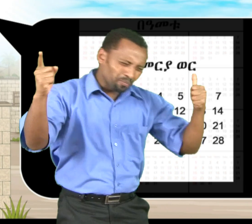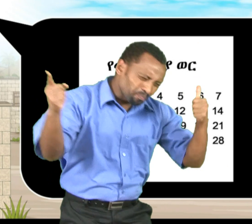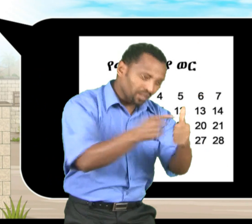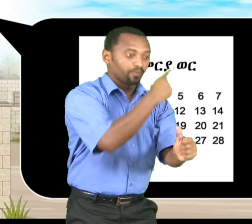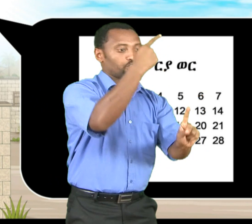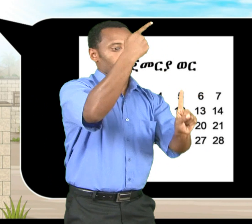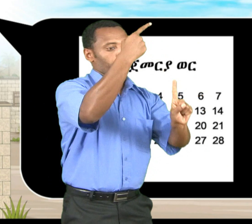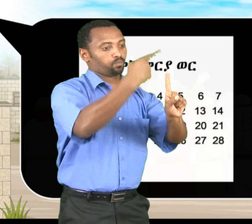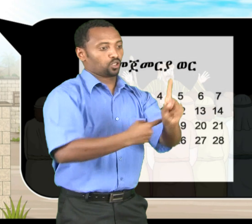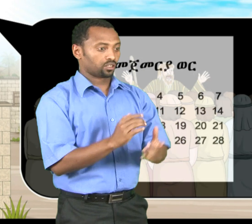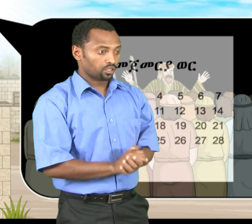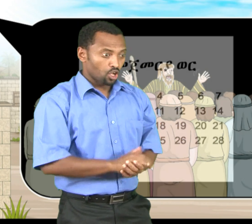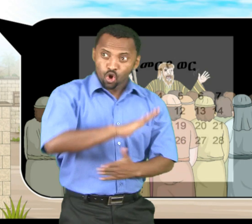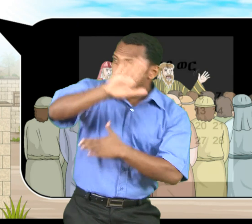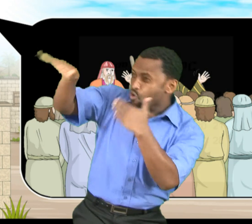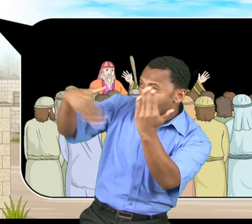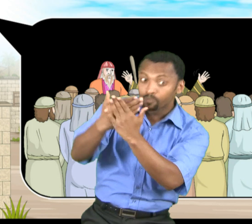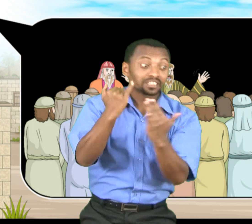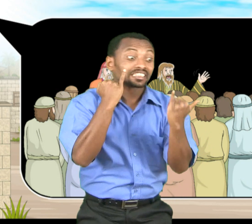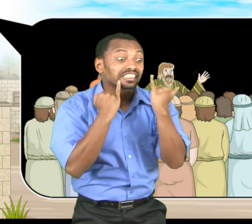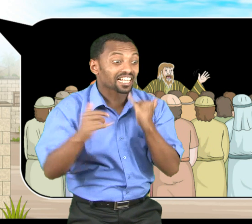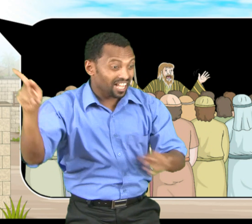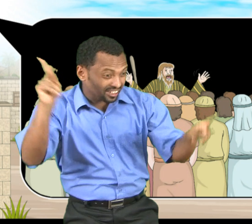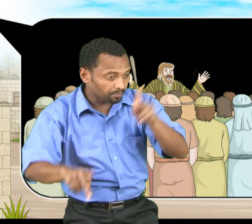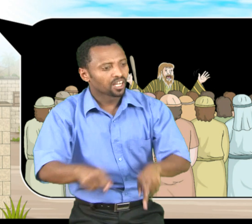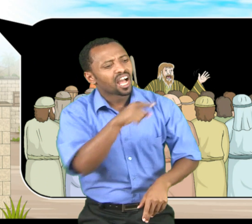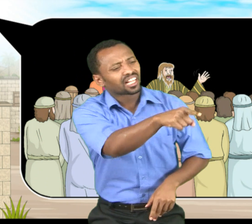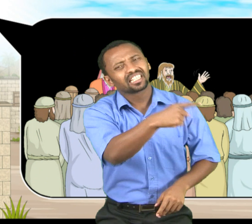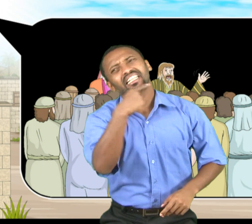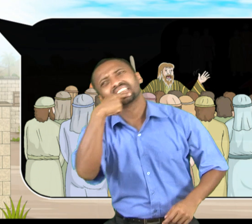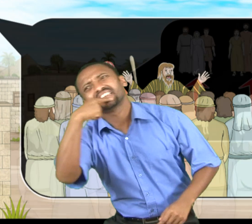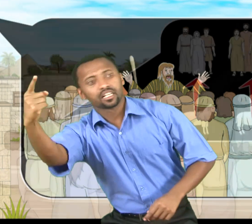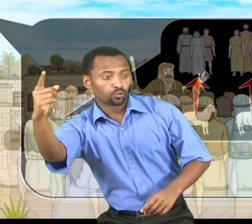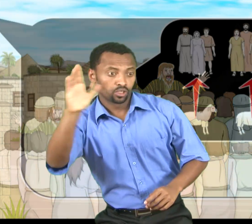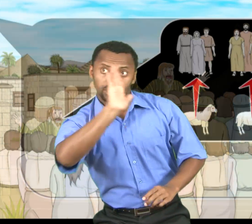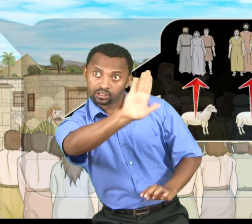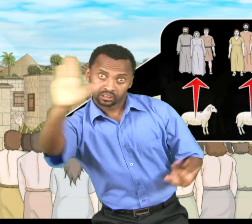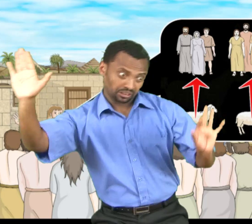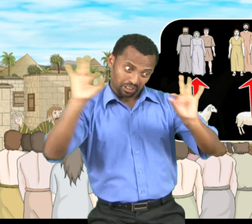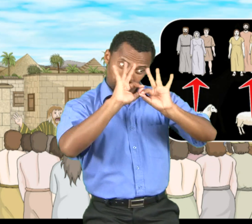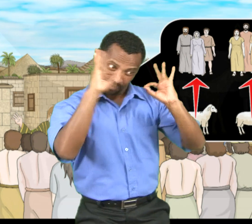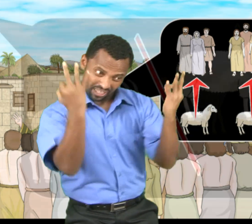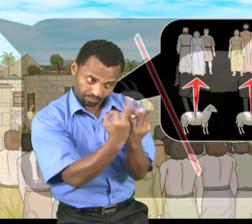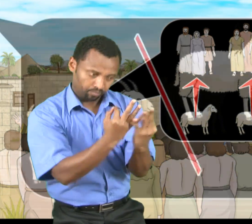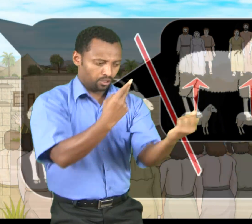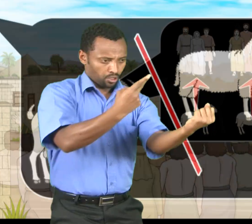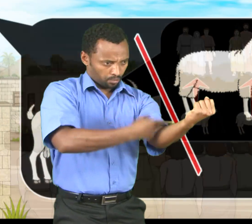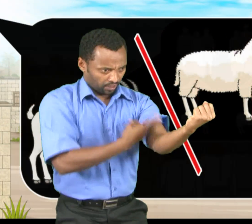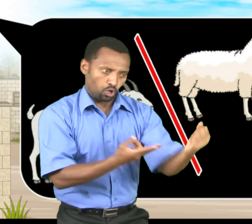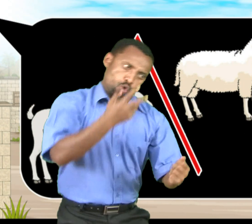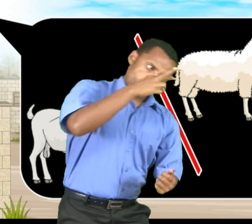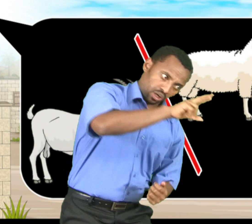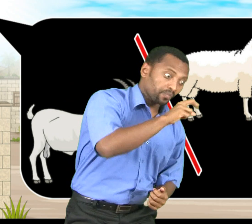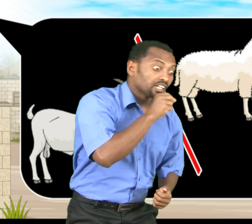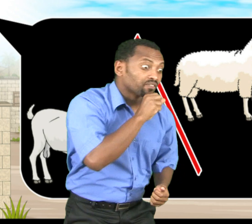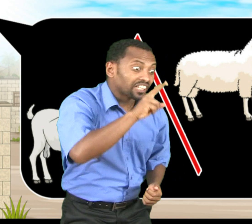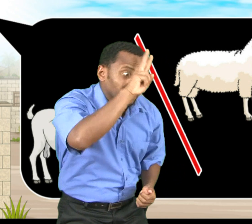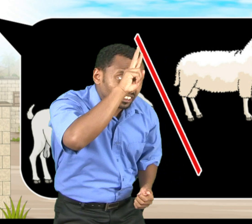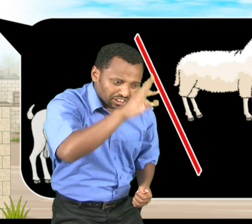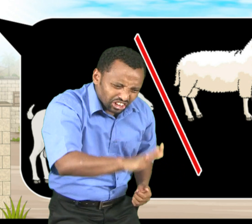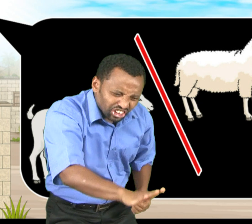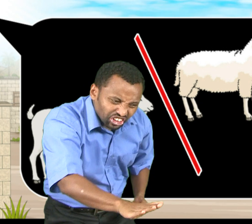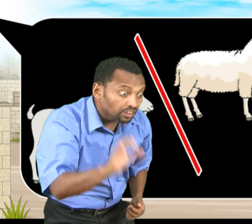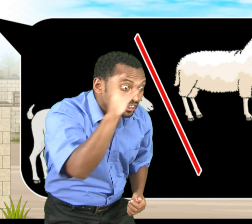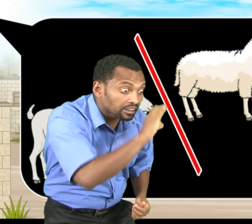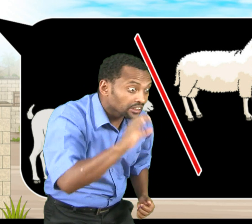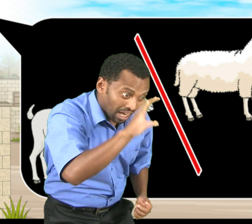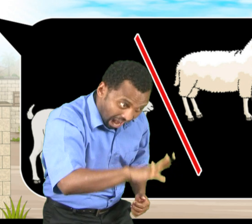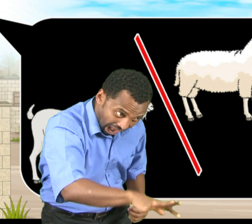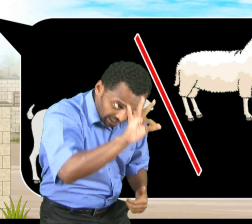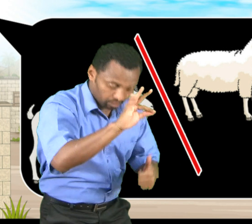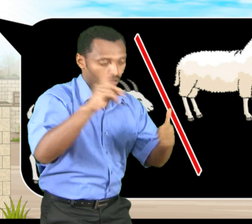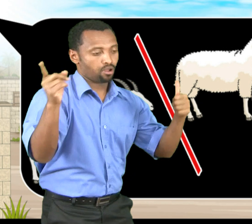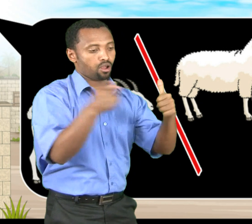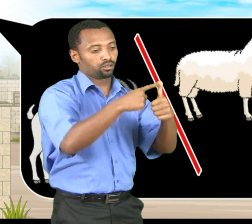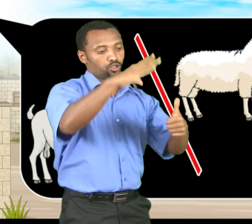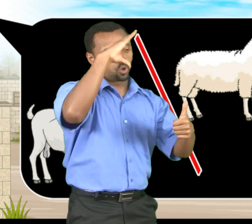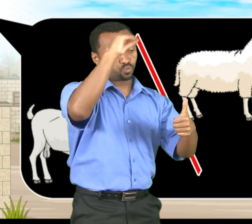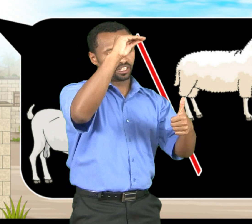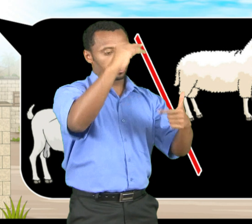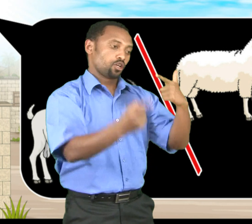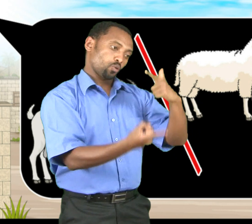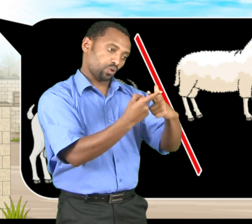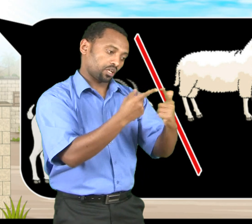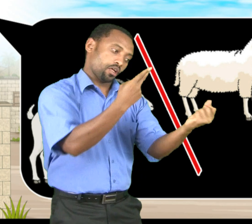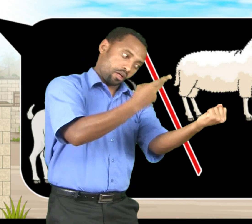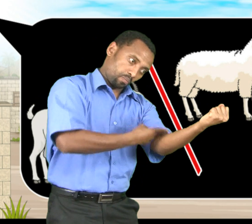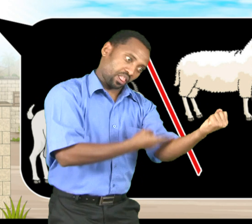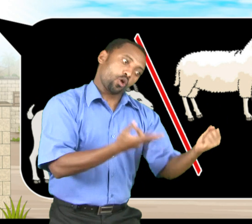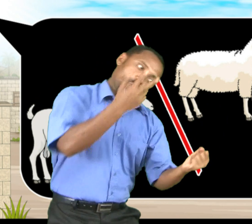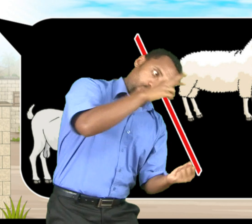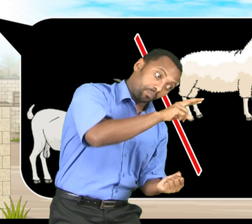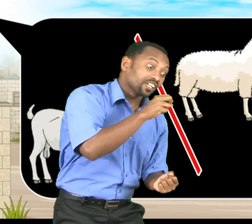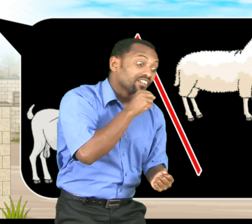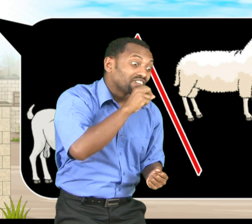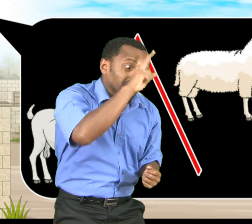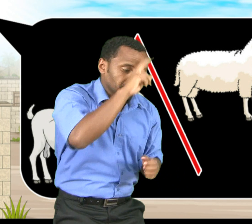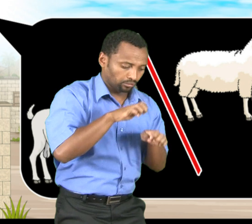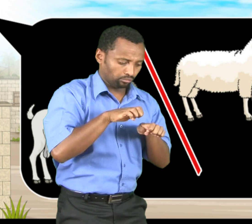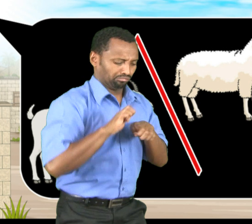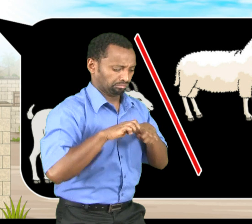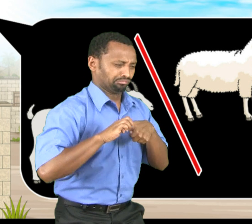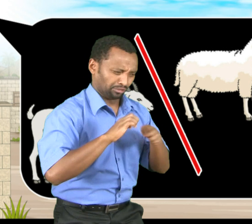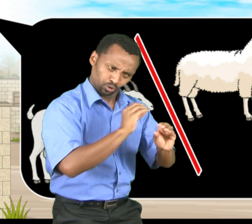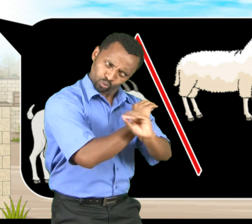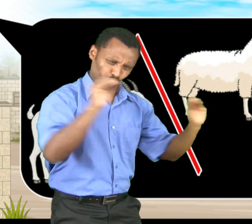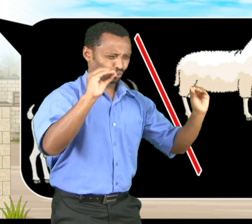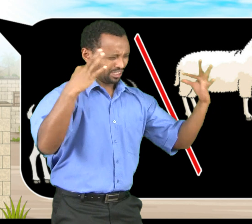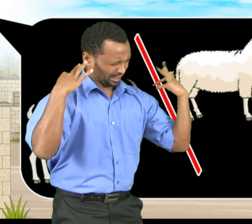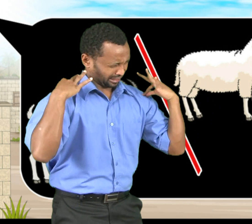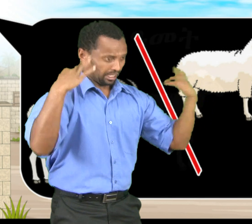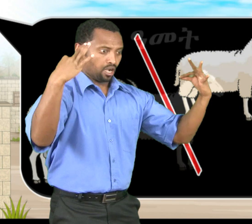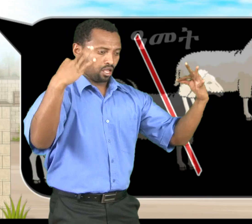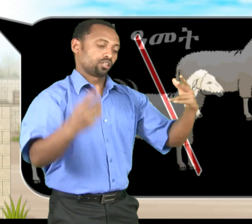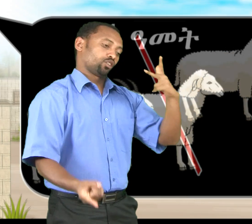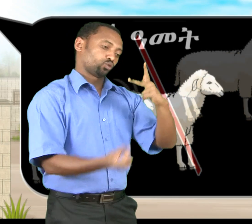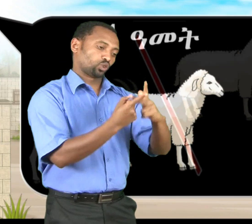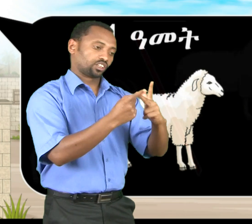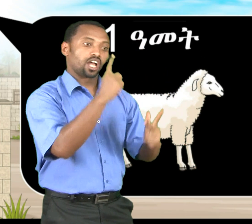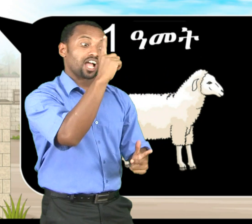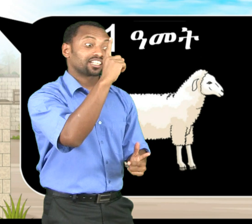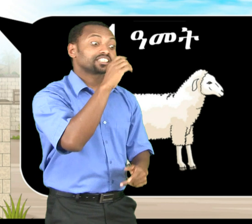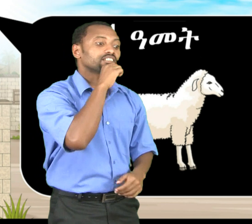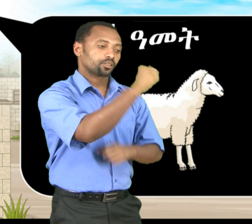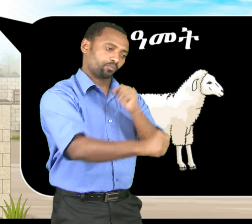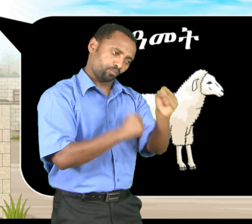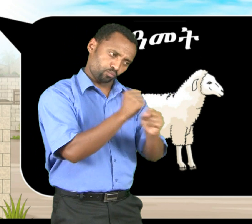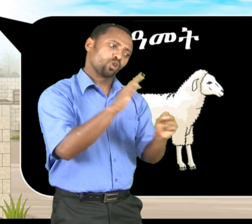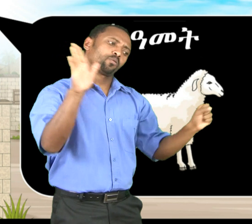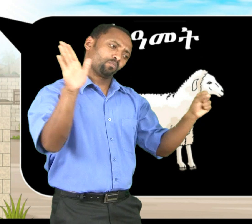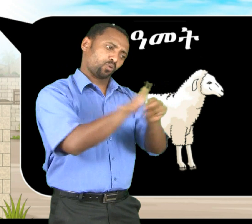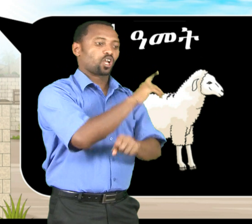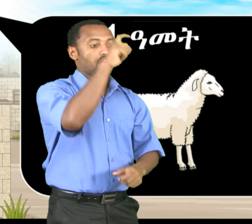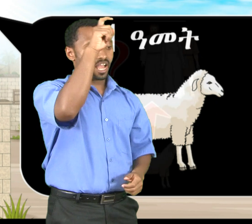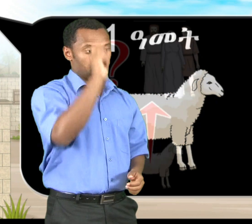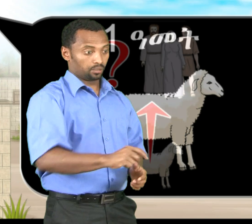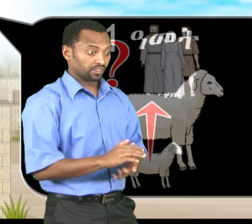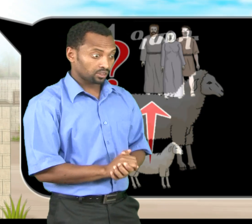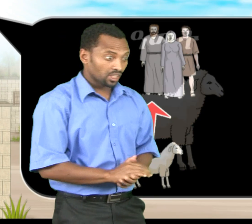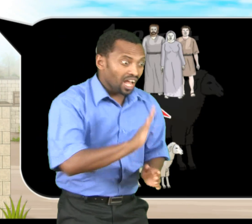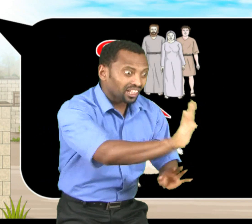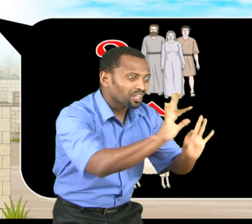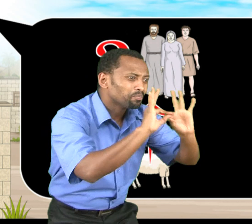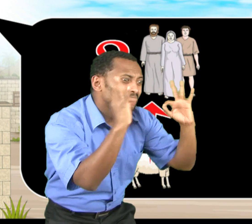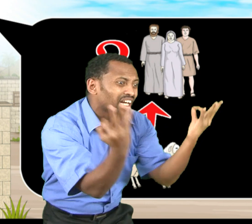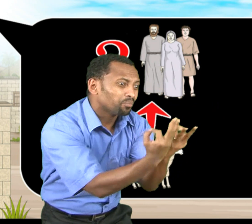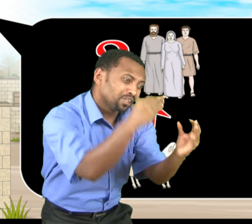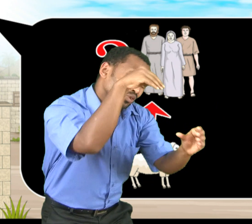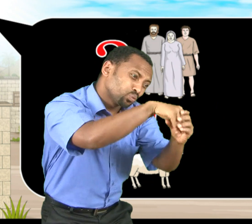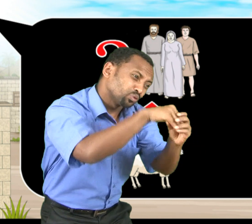Tell the whole congregation of Israel that on the tenth day of this month each man must select a lamb for his family, one per household.